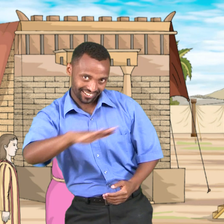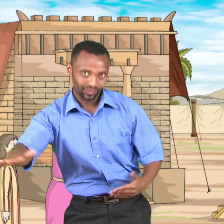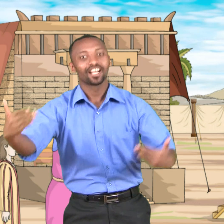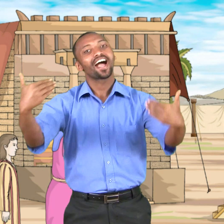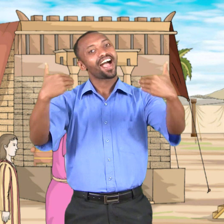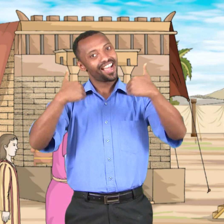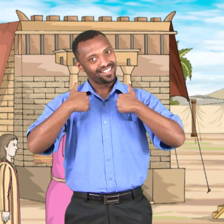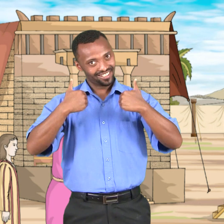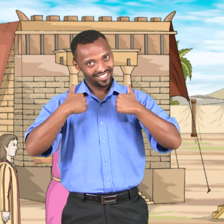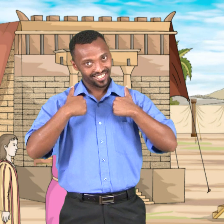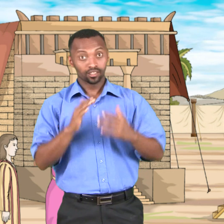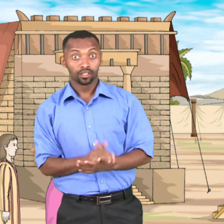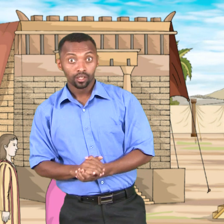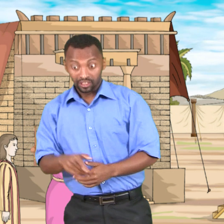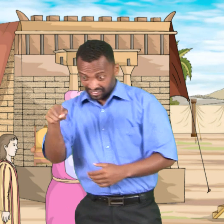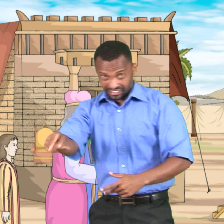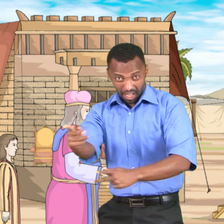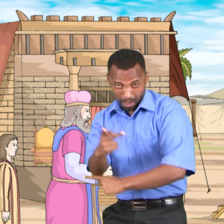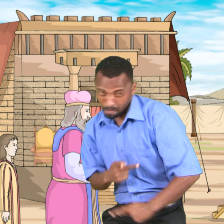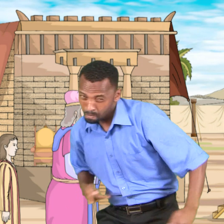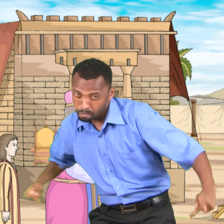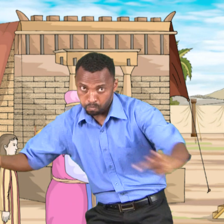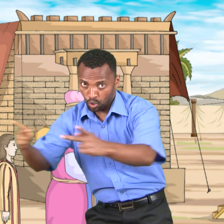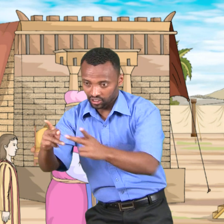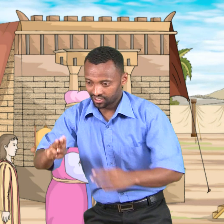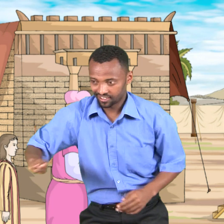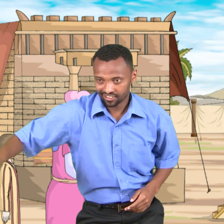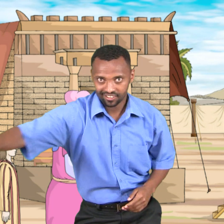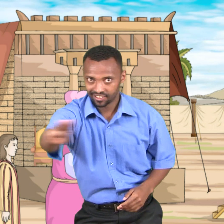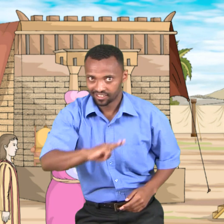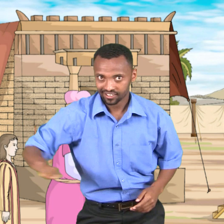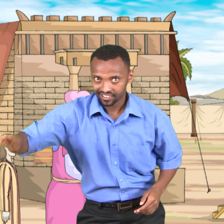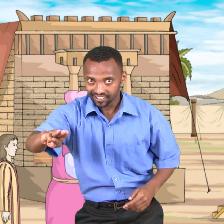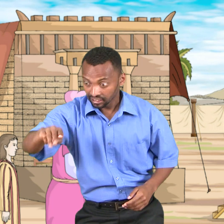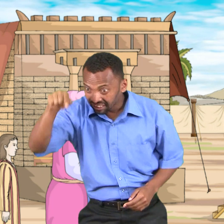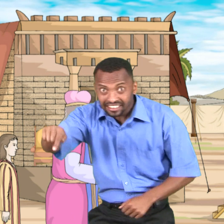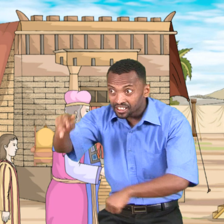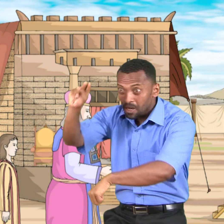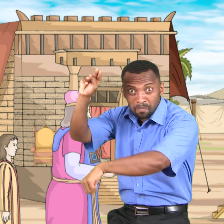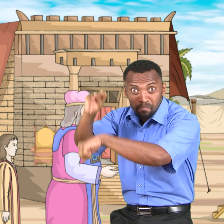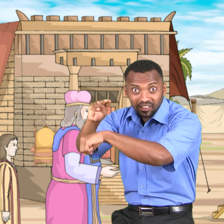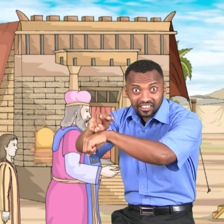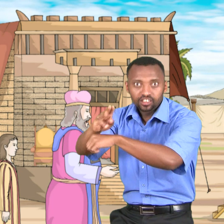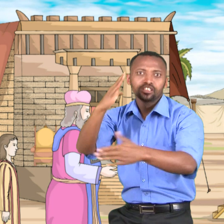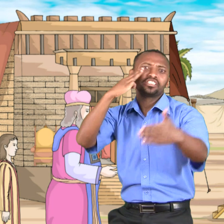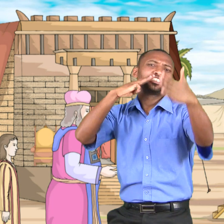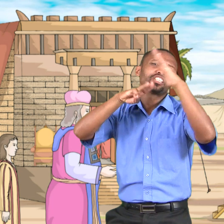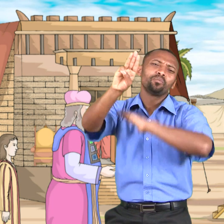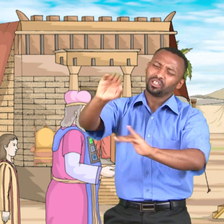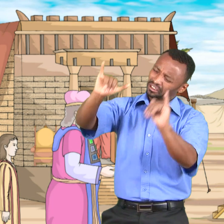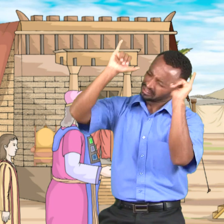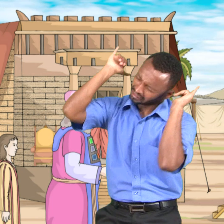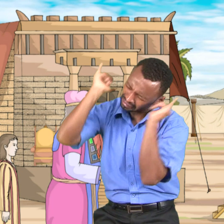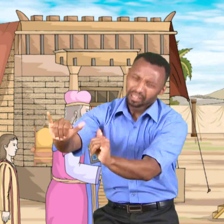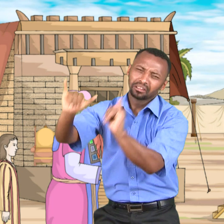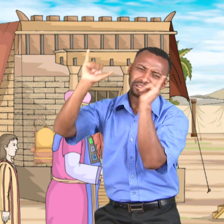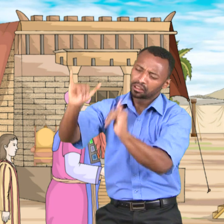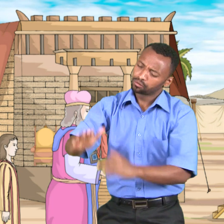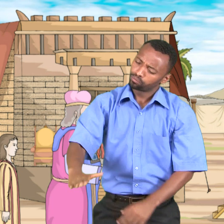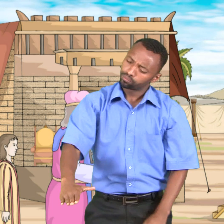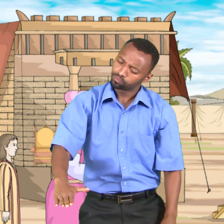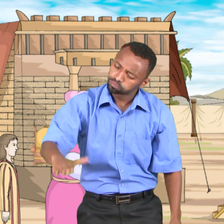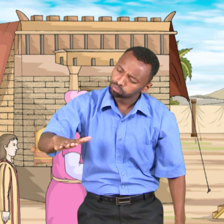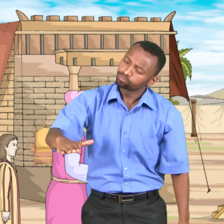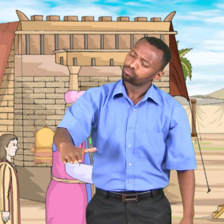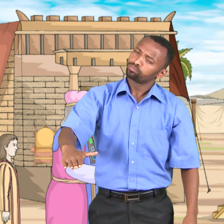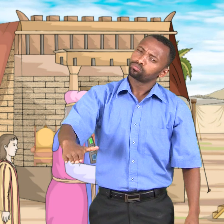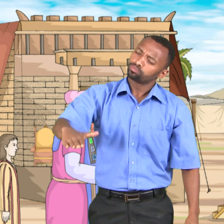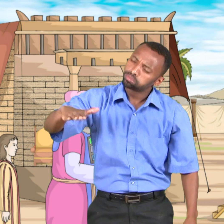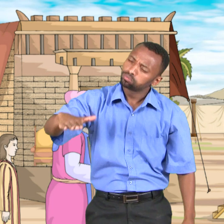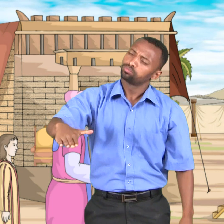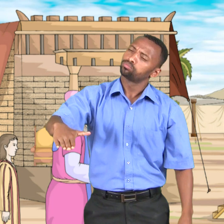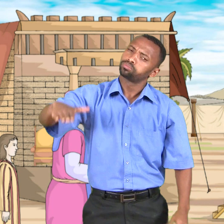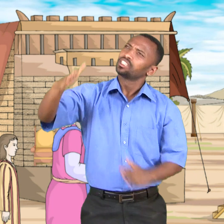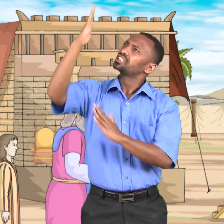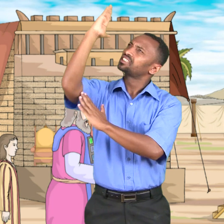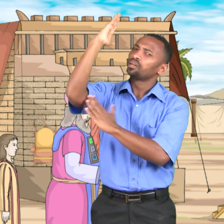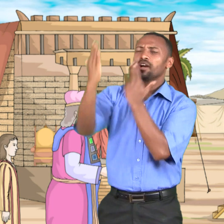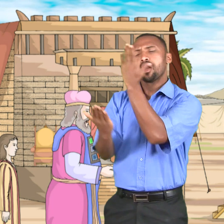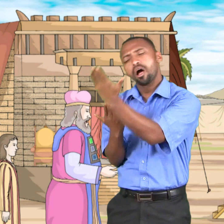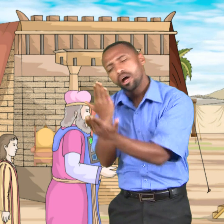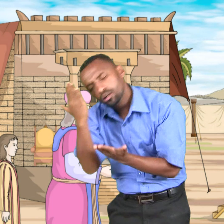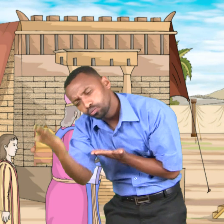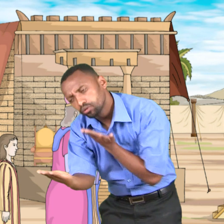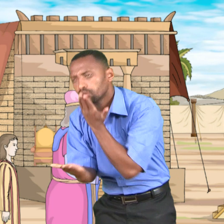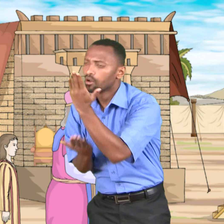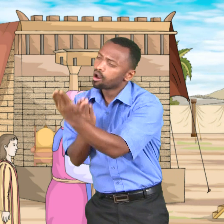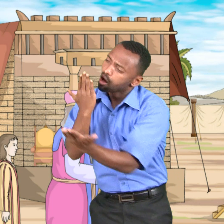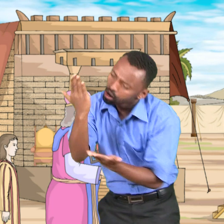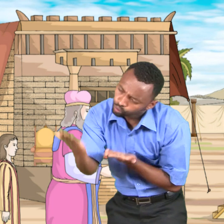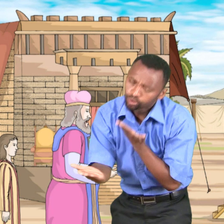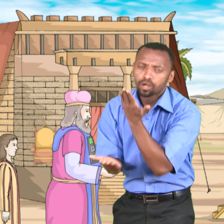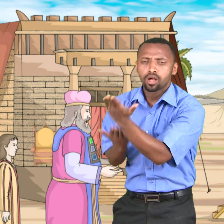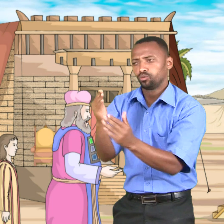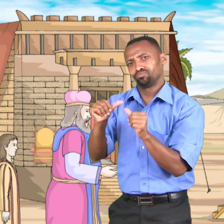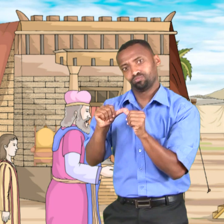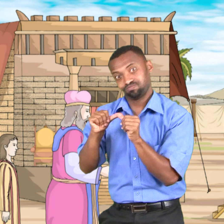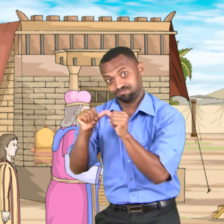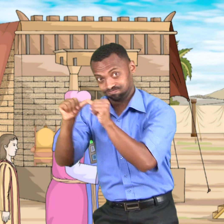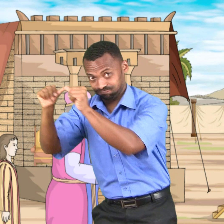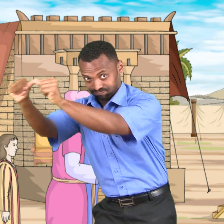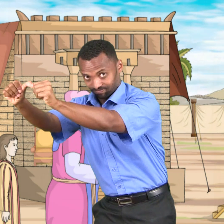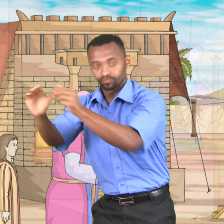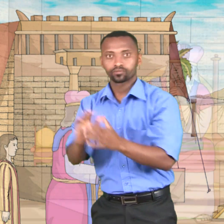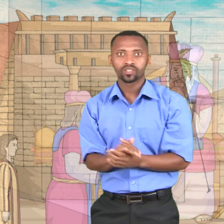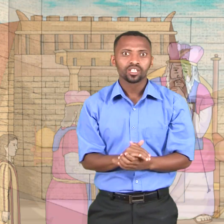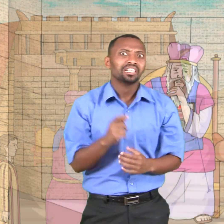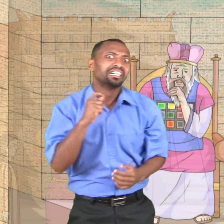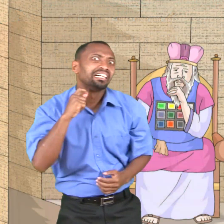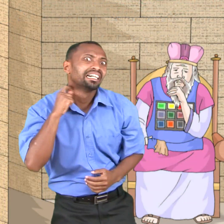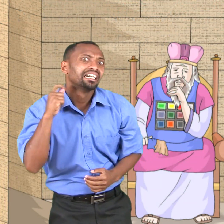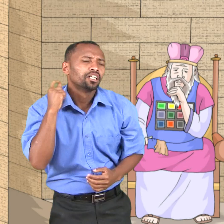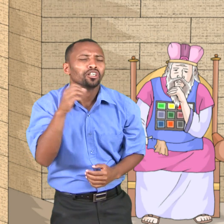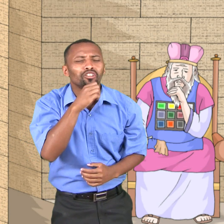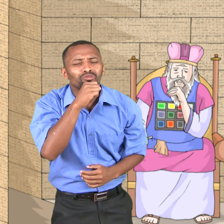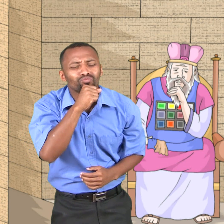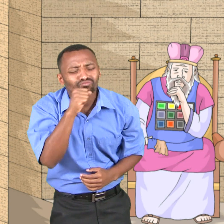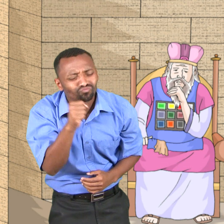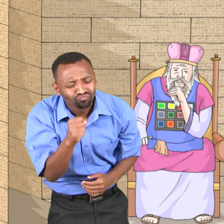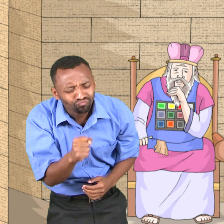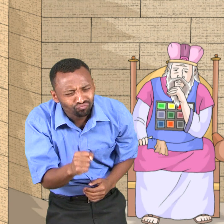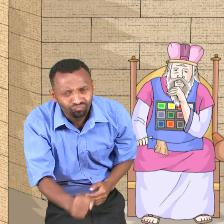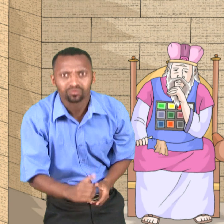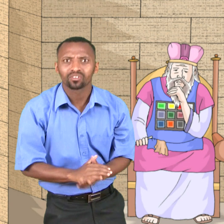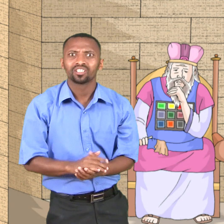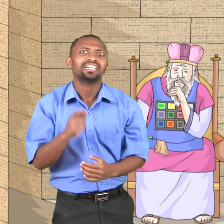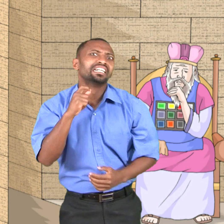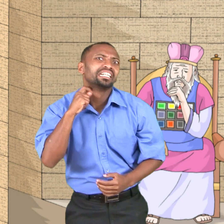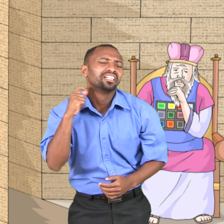Meanwhile, the boy Samuel grew up in the presence of the LORD.